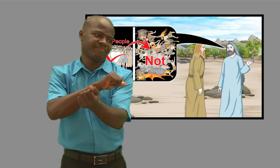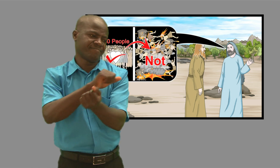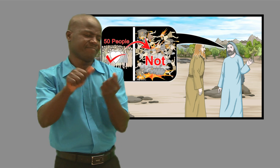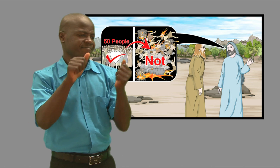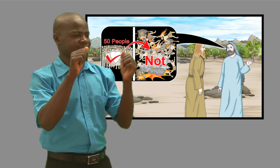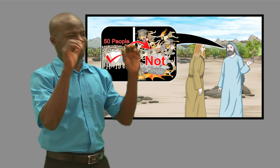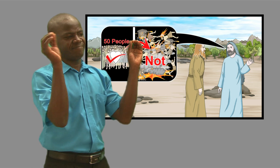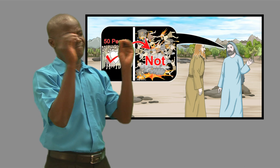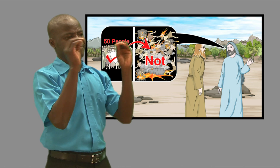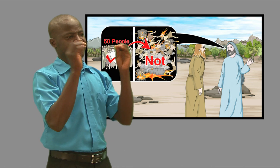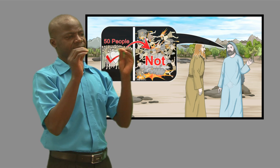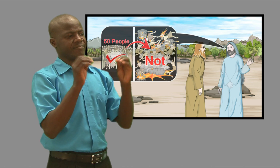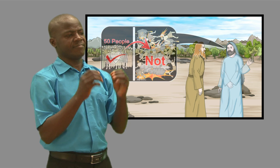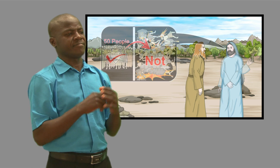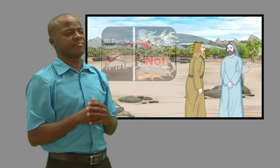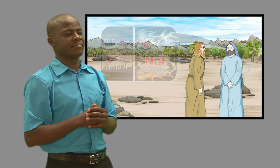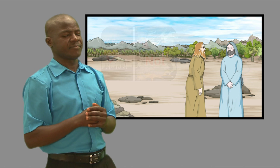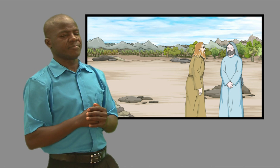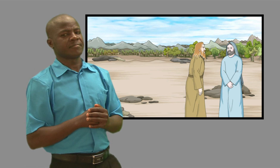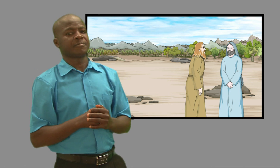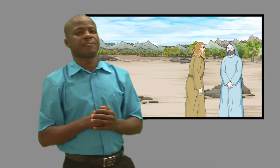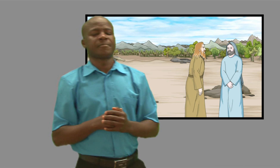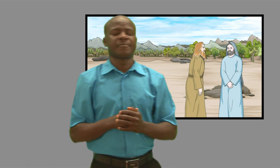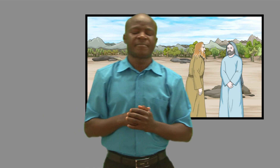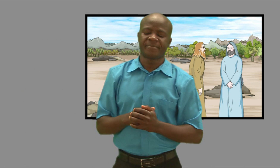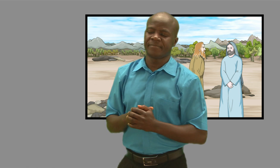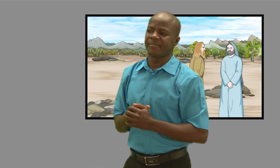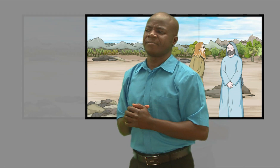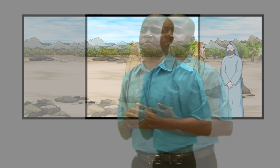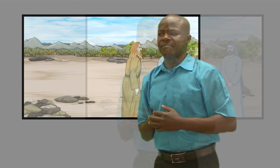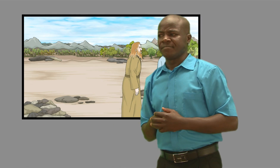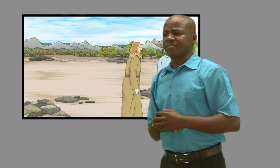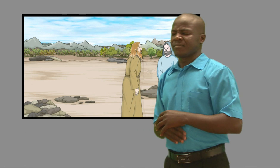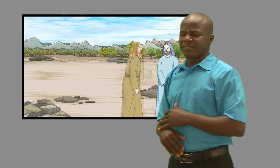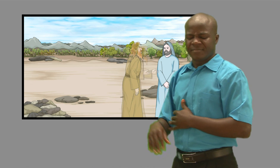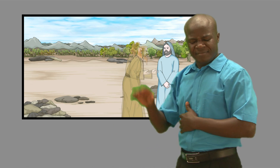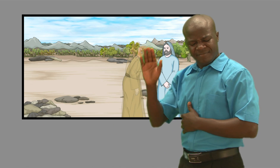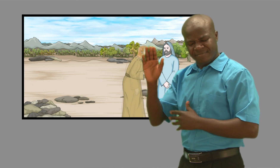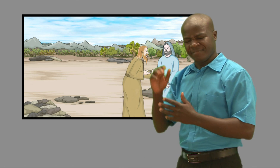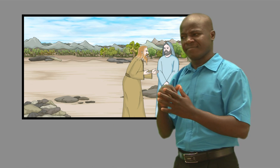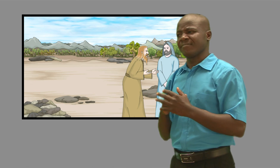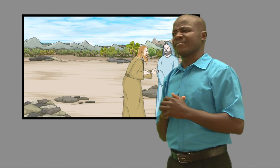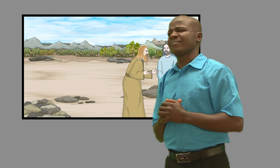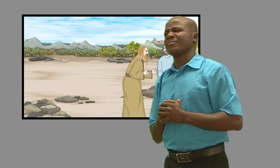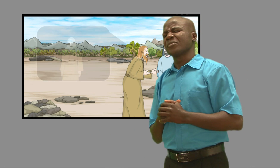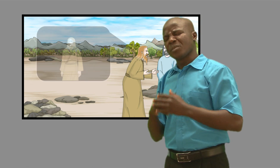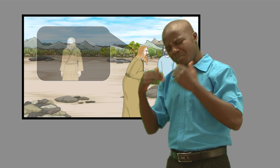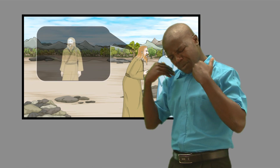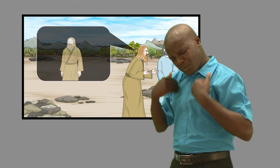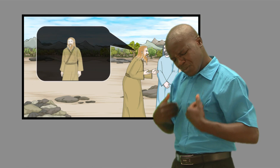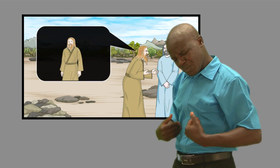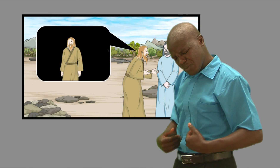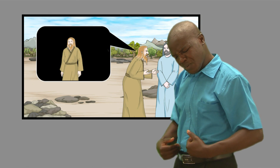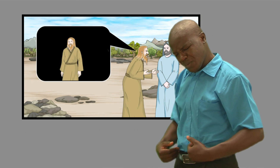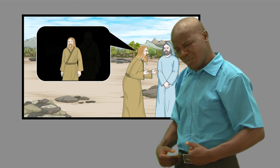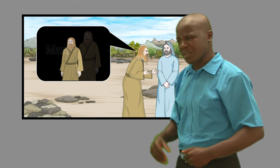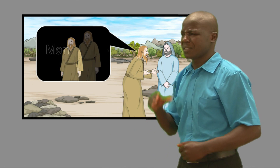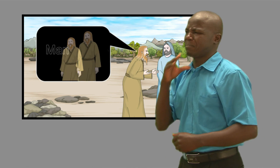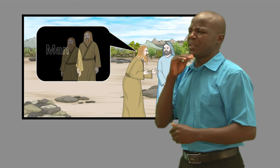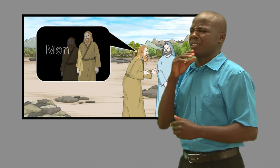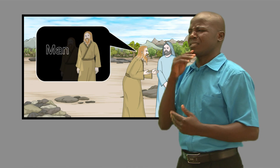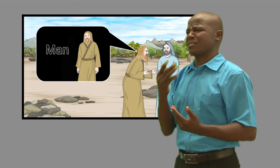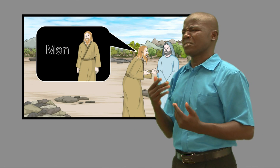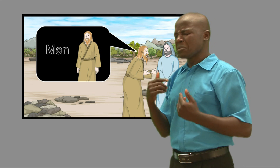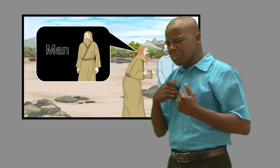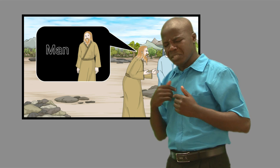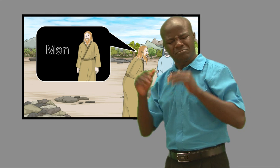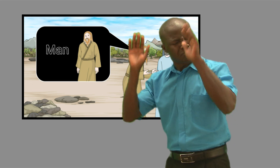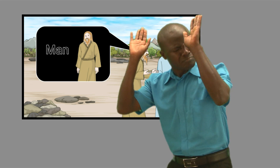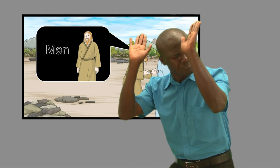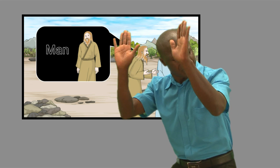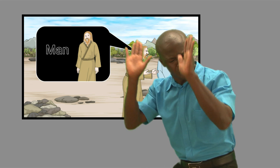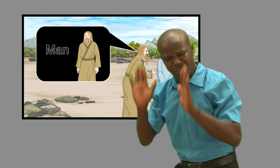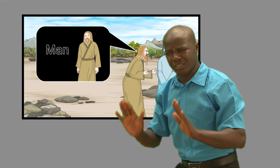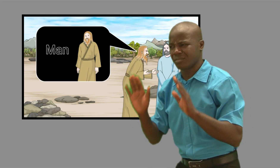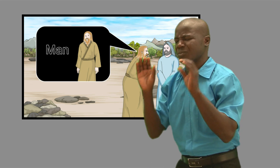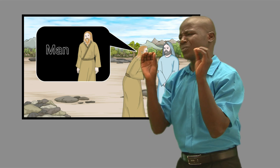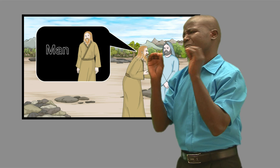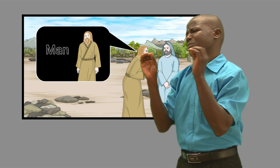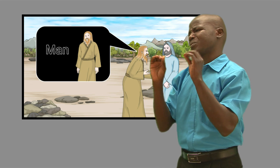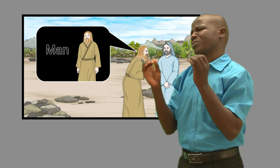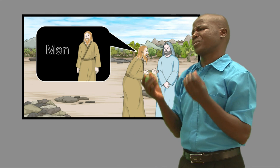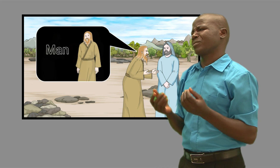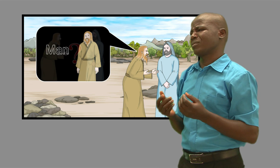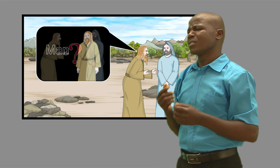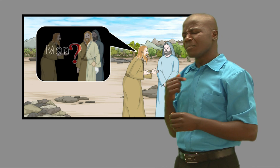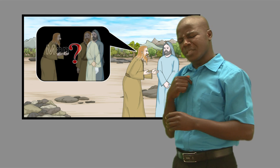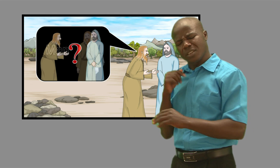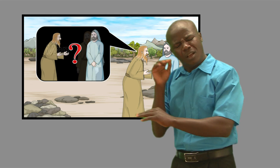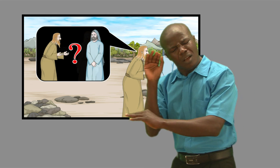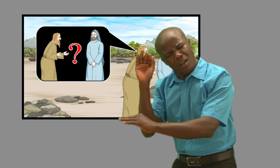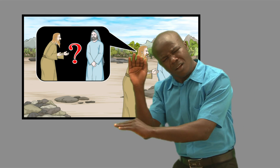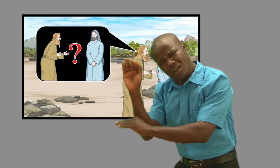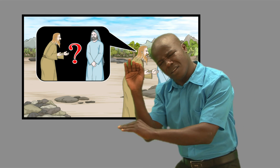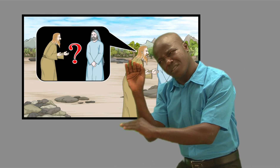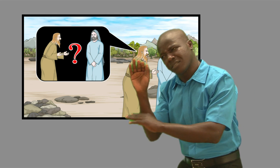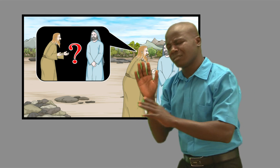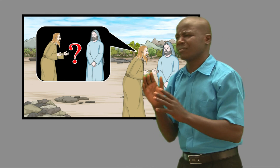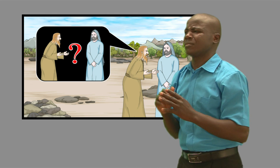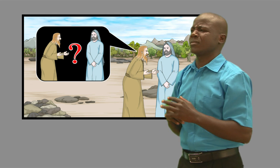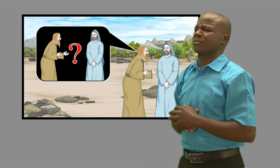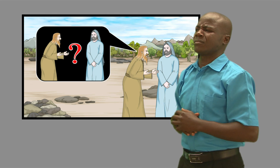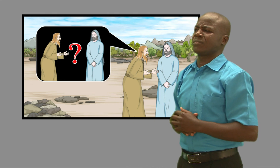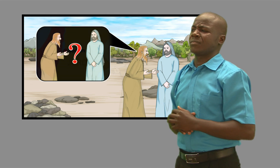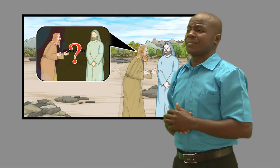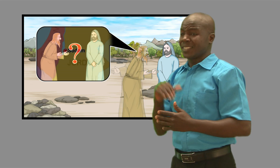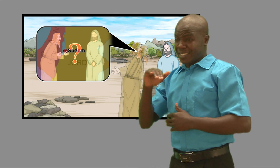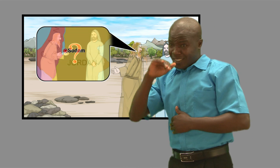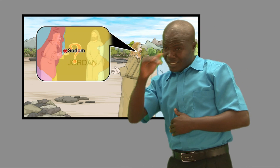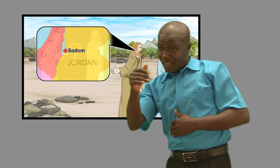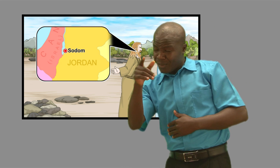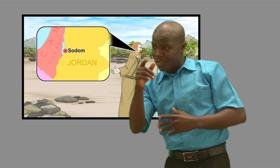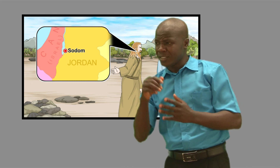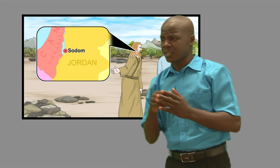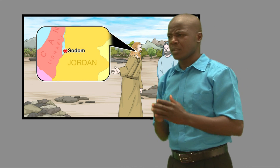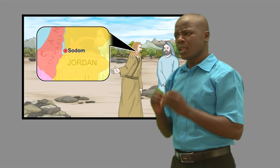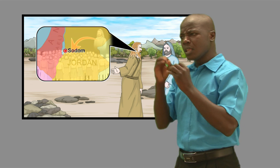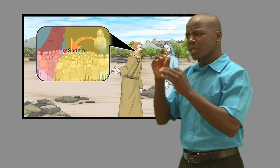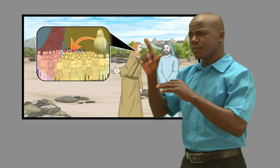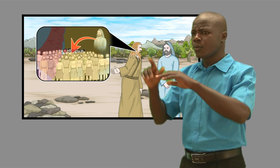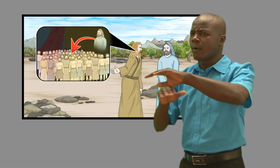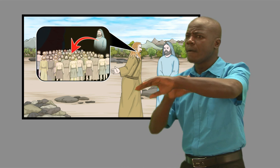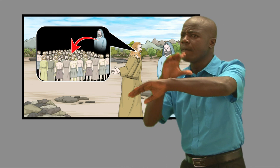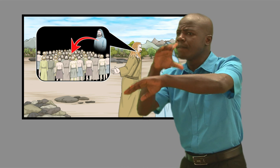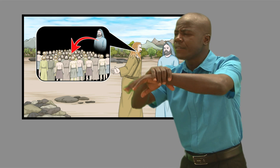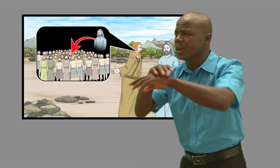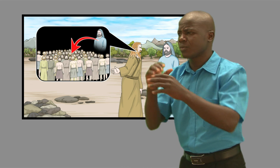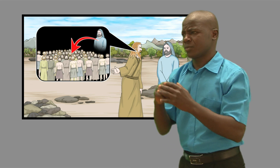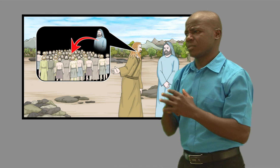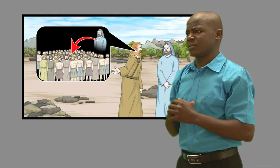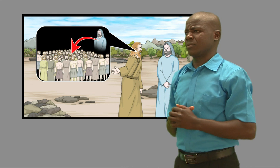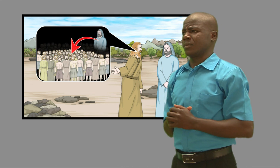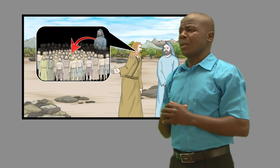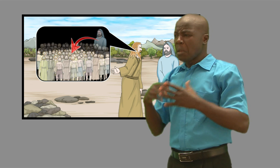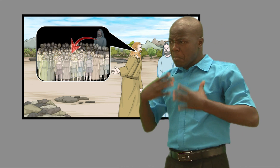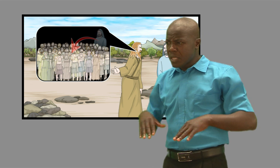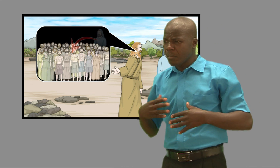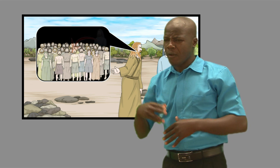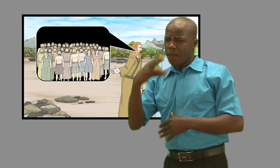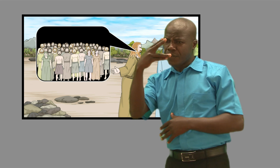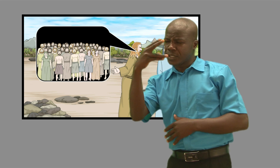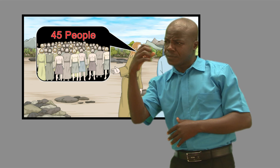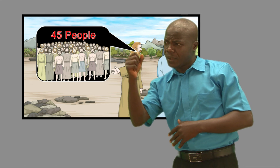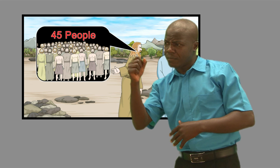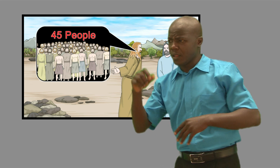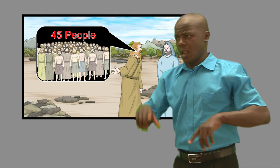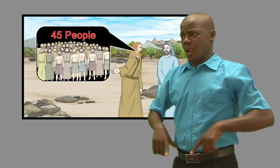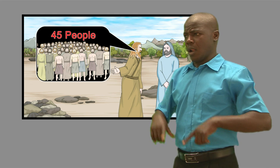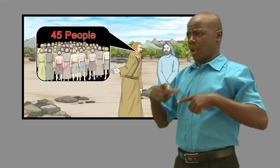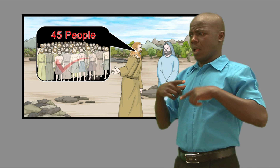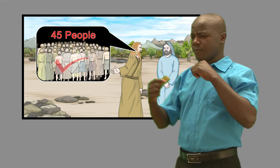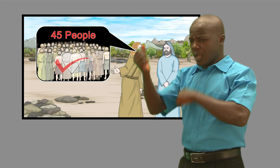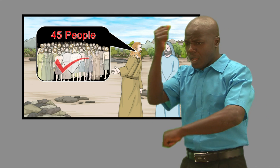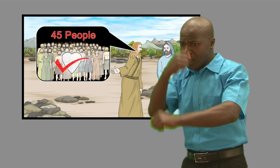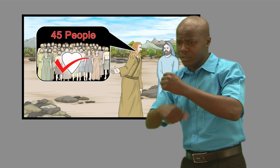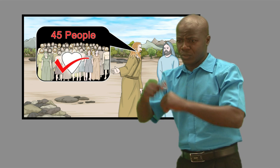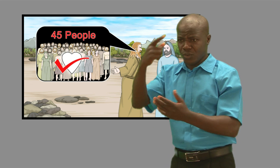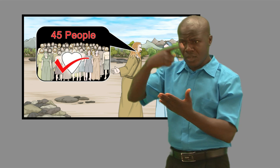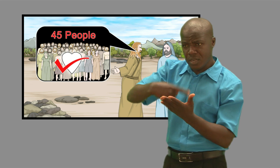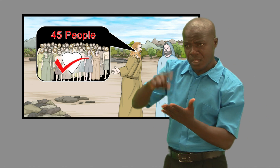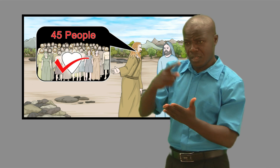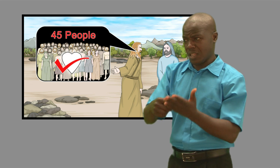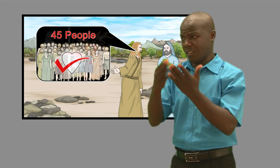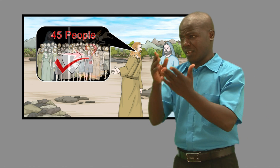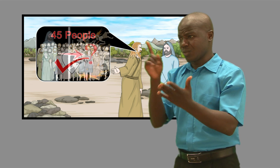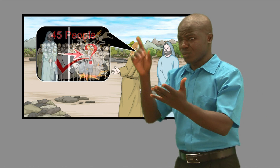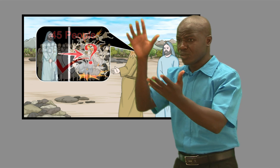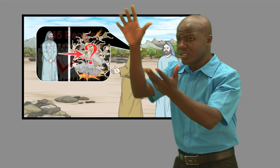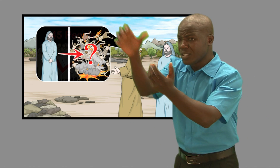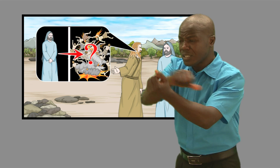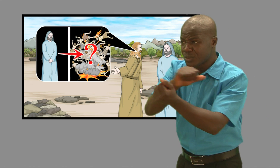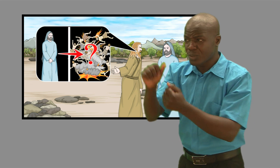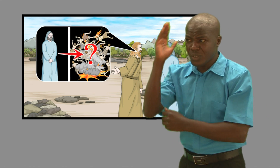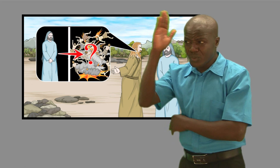Then Abraham answered, “Now that I have ventured to speak to the Lord—though I am but dust and ashes— suppose the fifty righteous ones lack five.